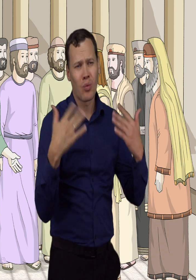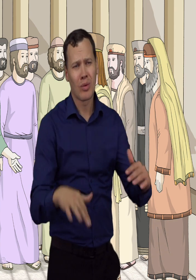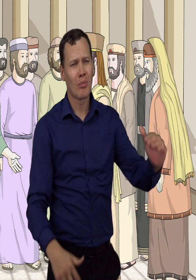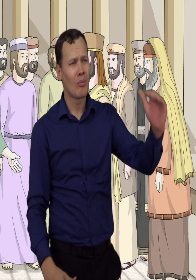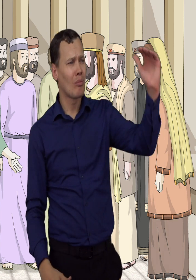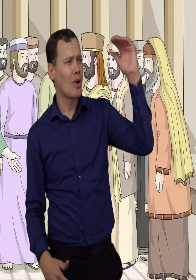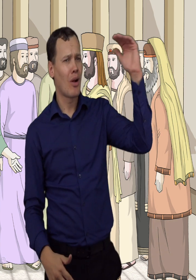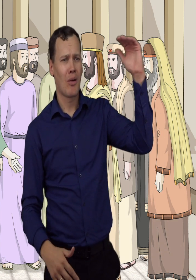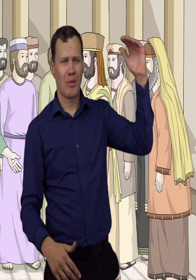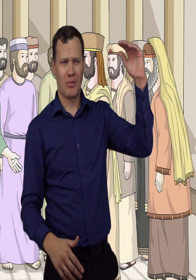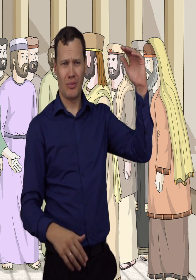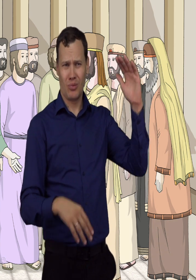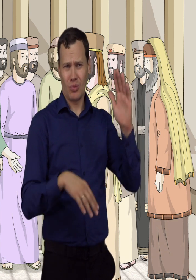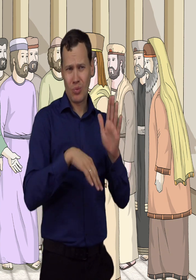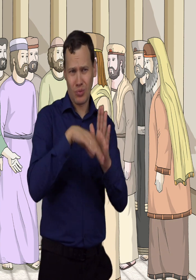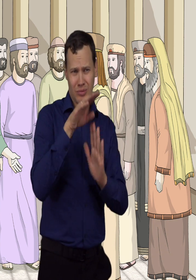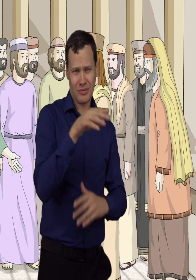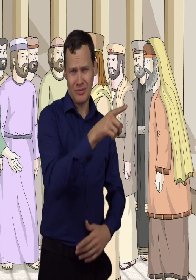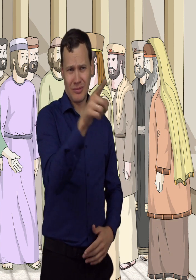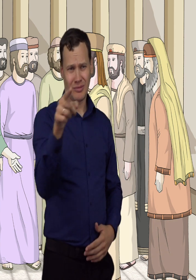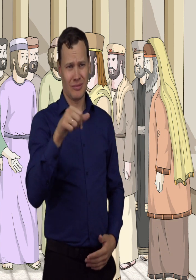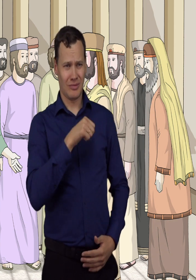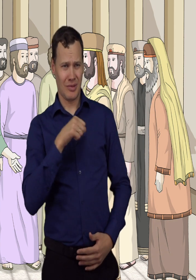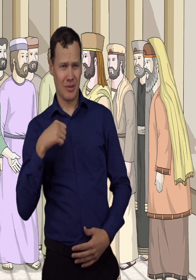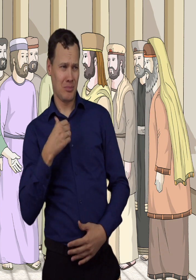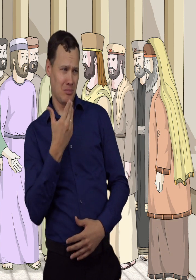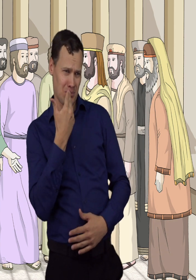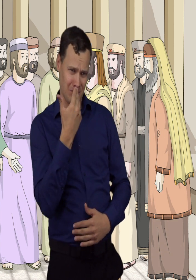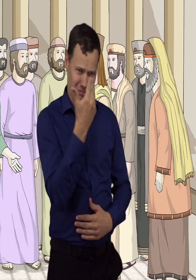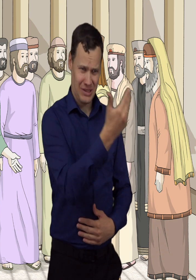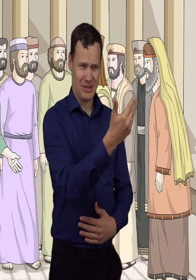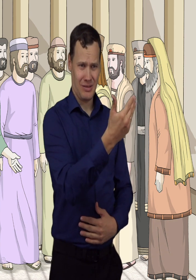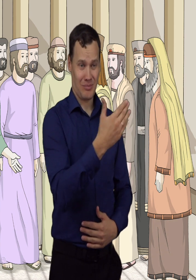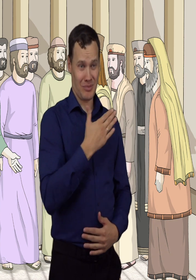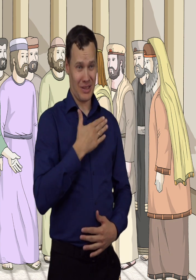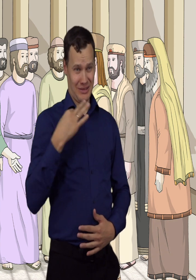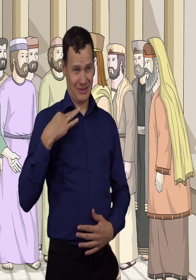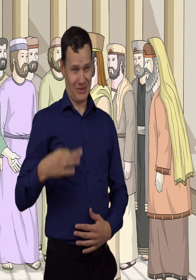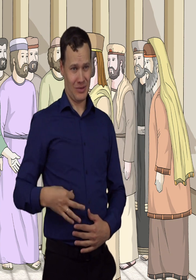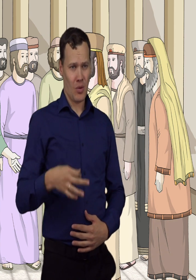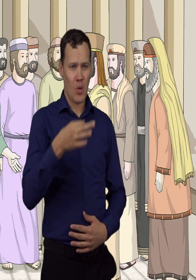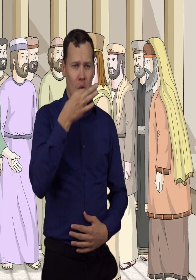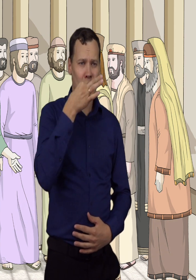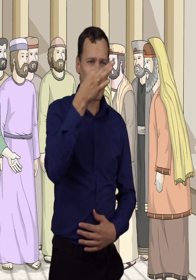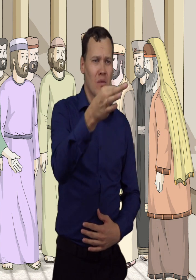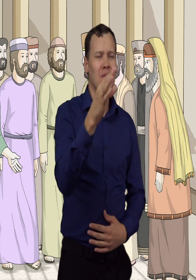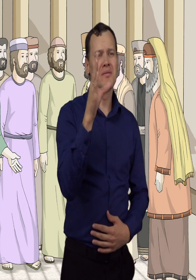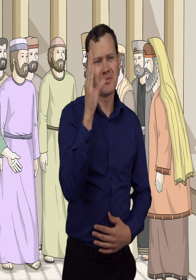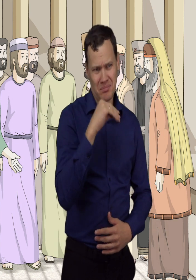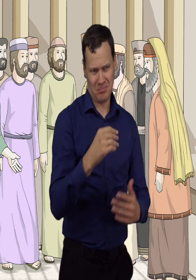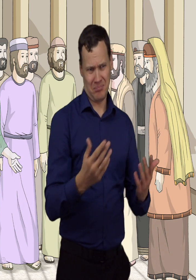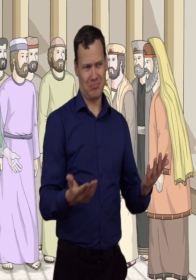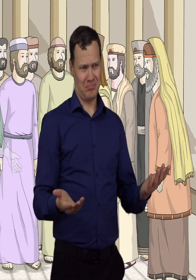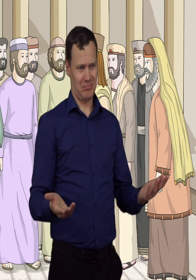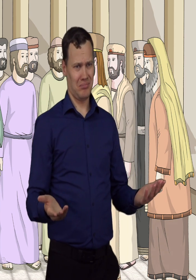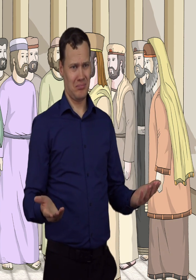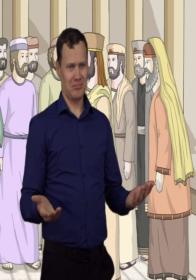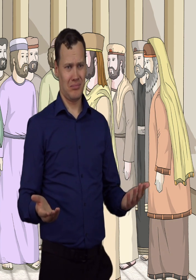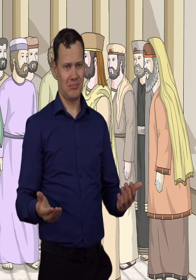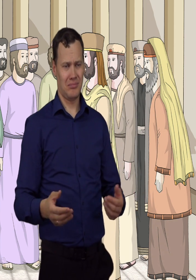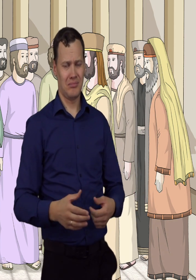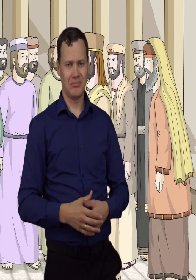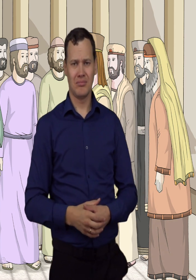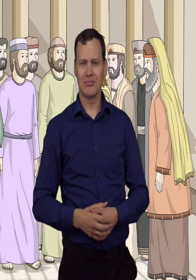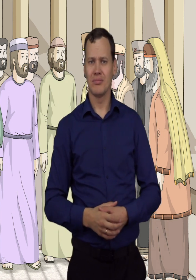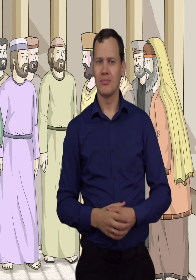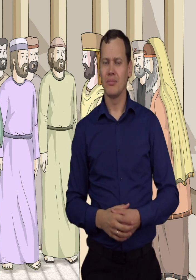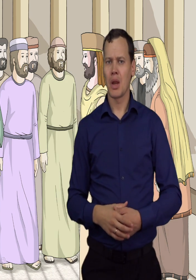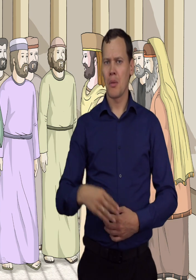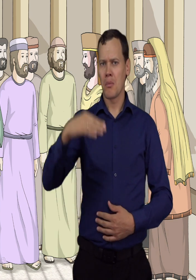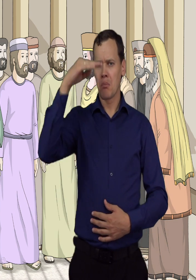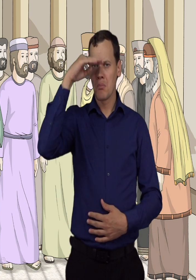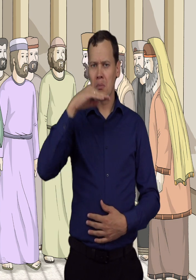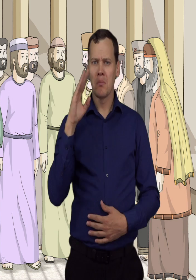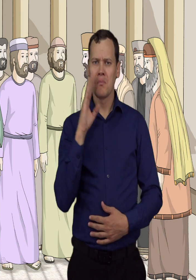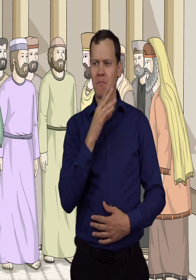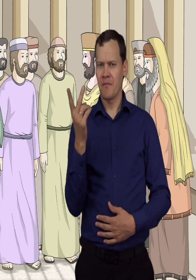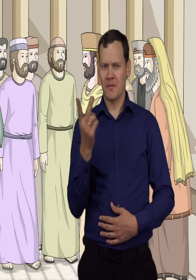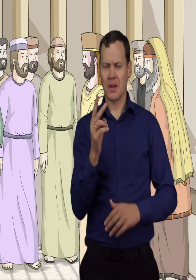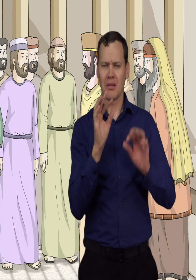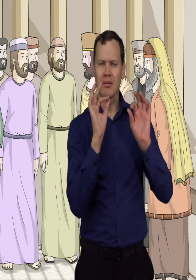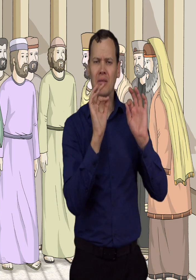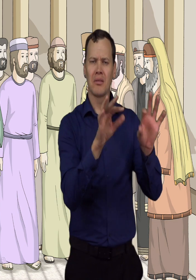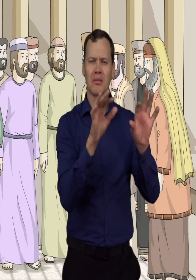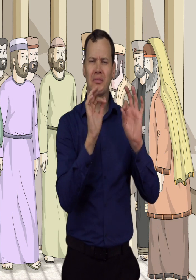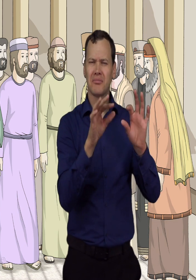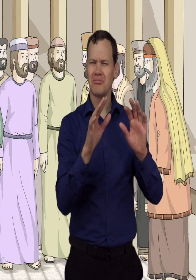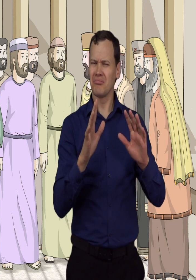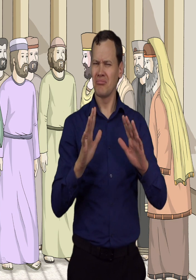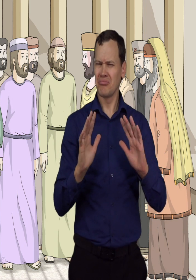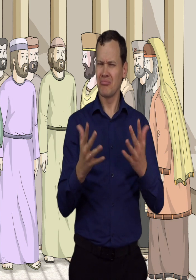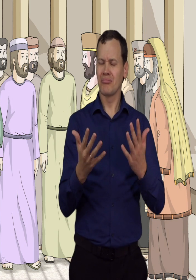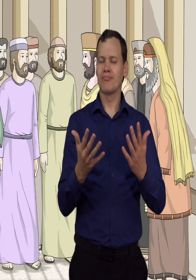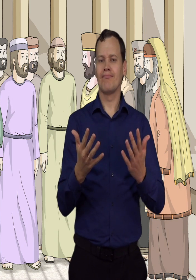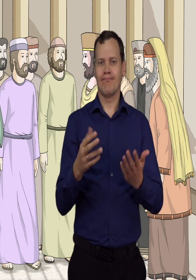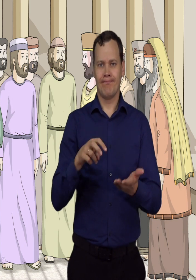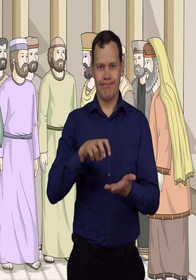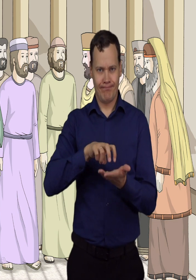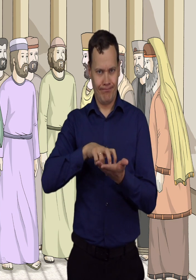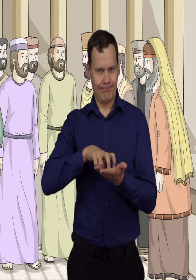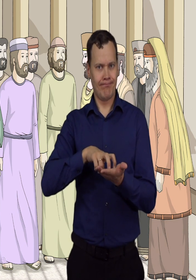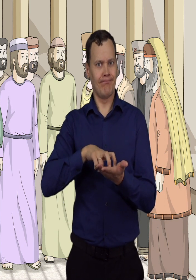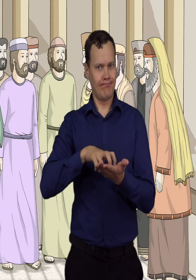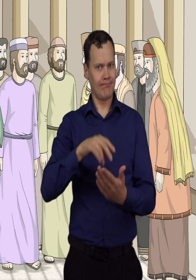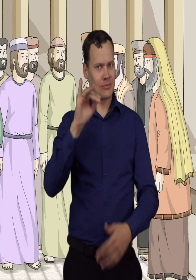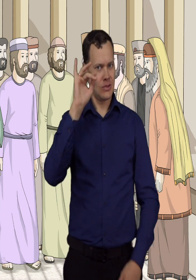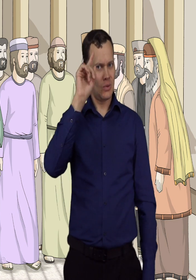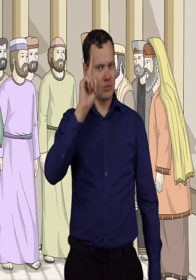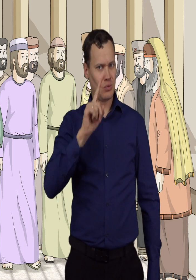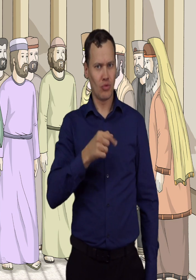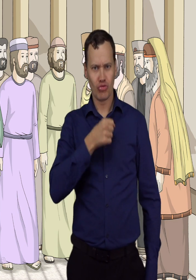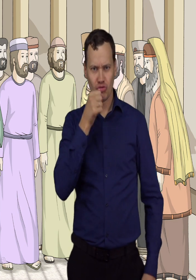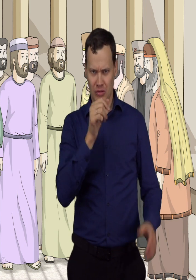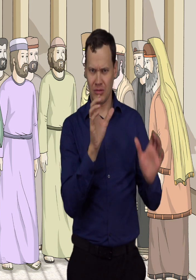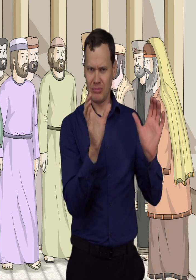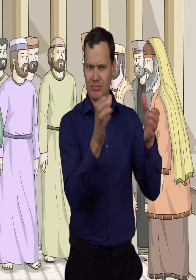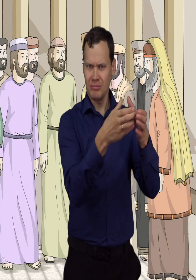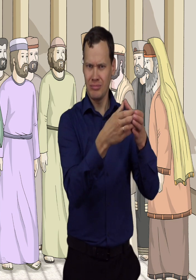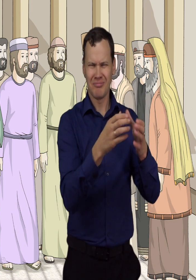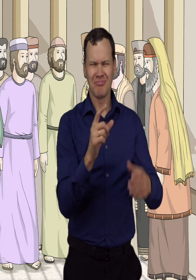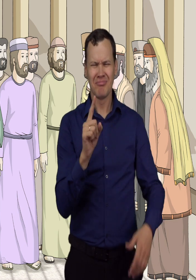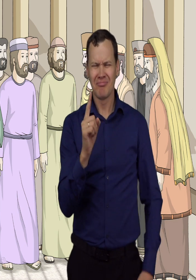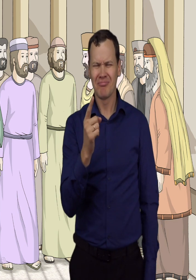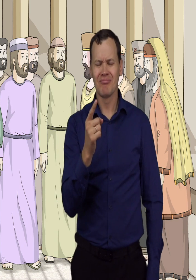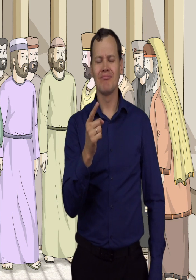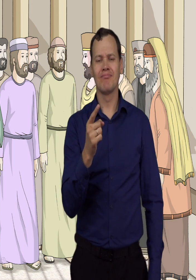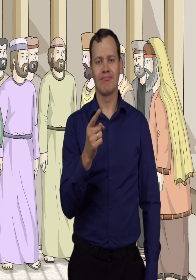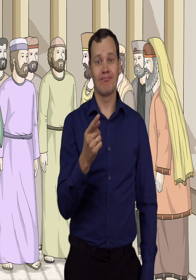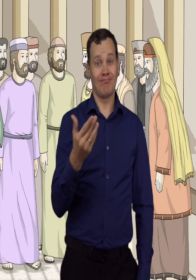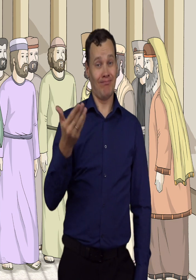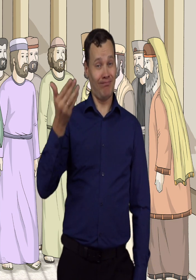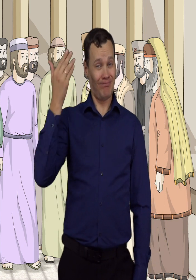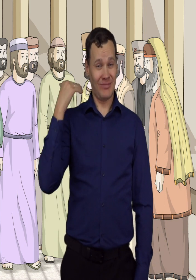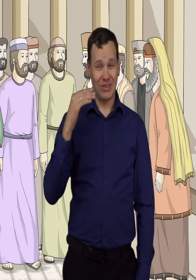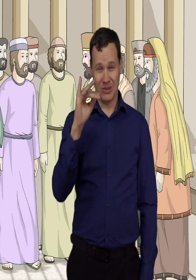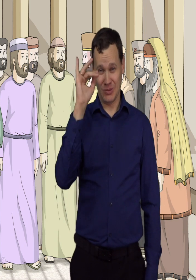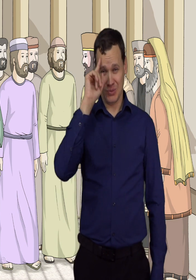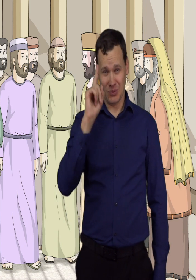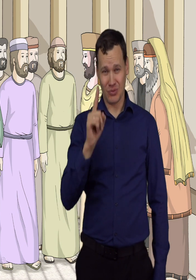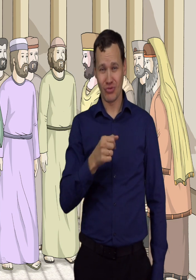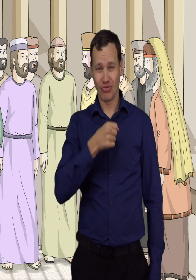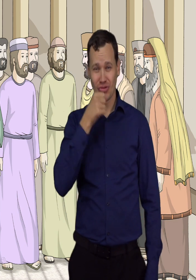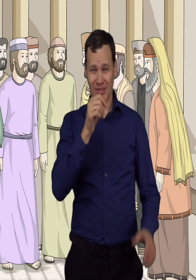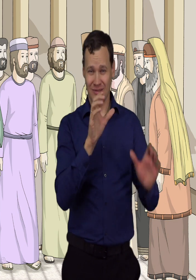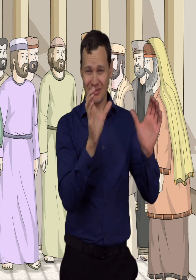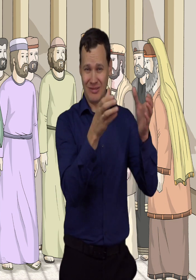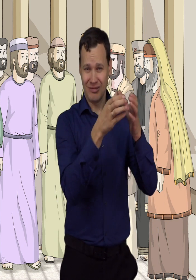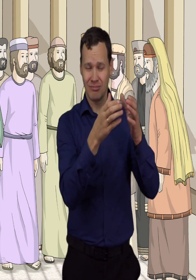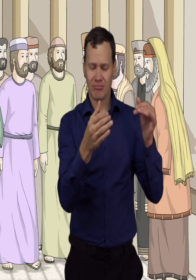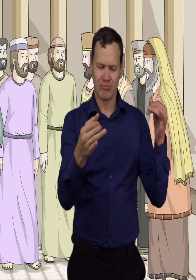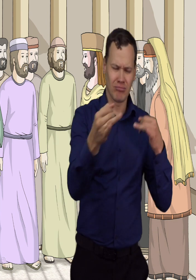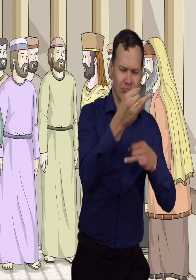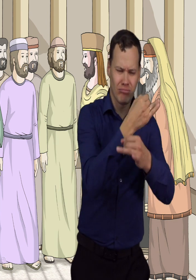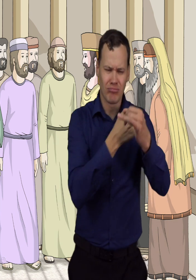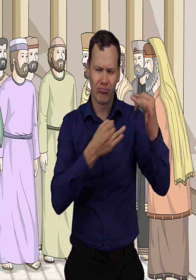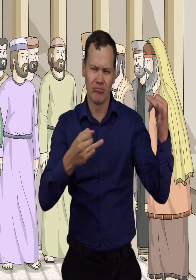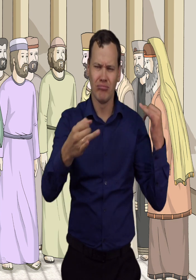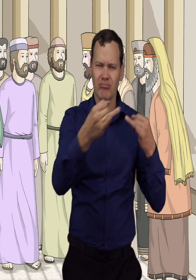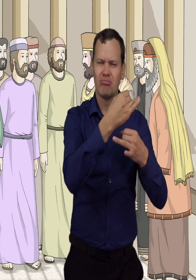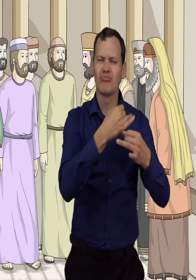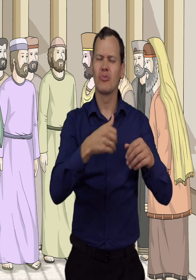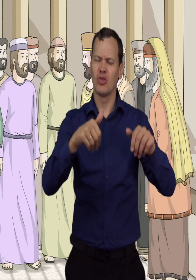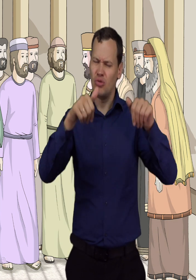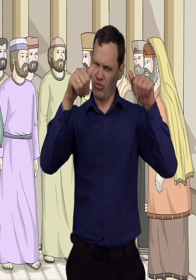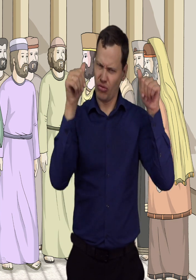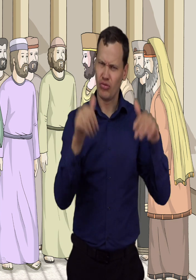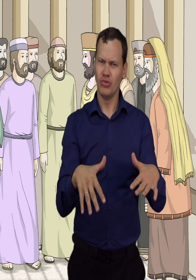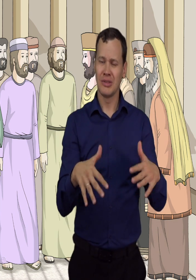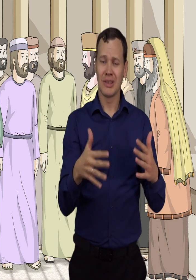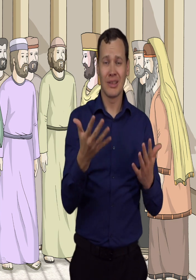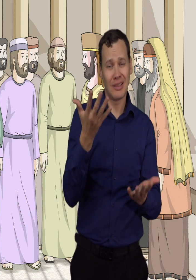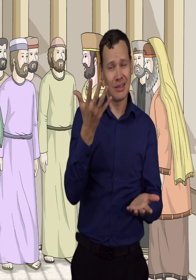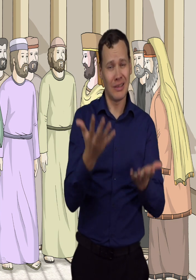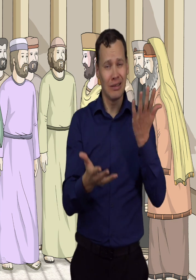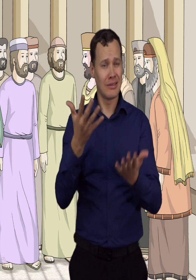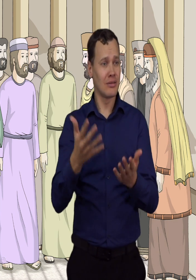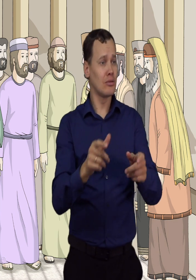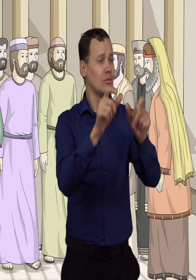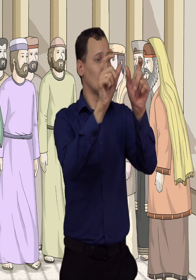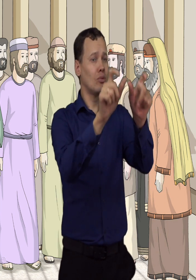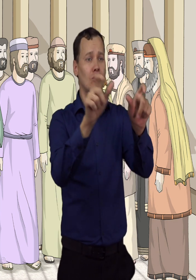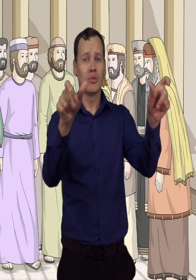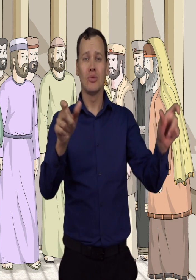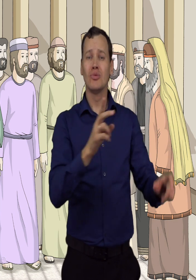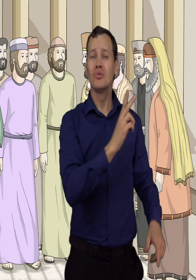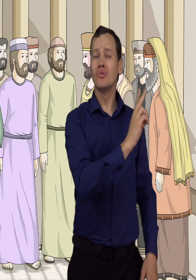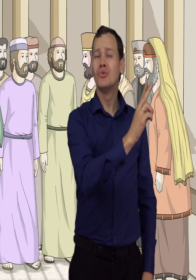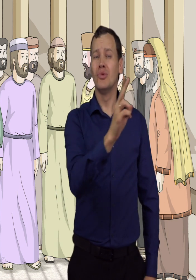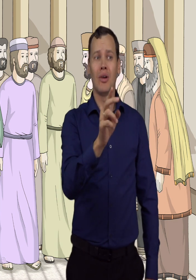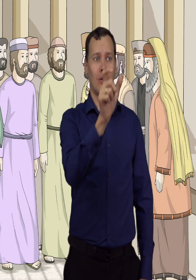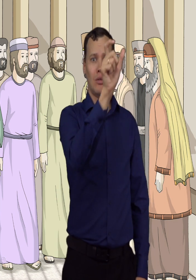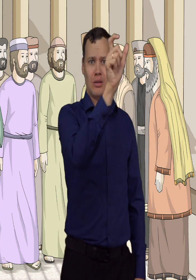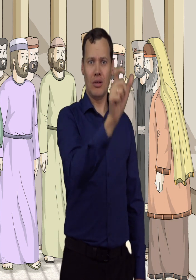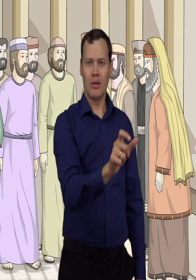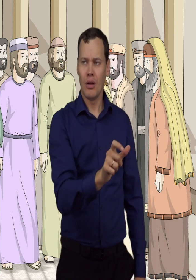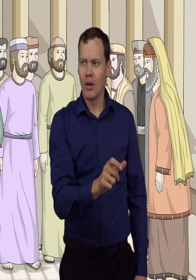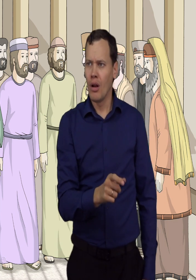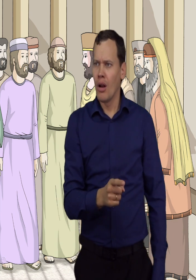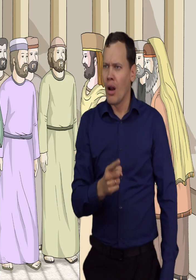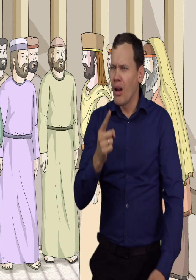But how he can now see or who opened his eyes, we do not know. Ask him. He is old enough to speak for himself.”